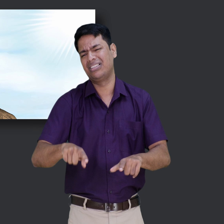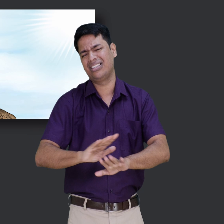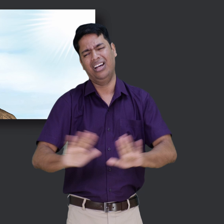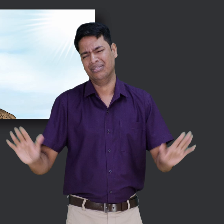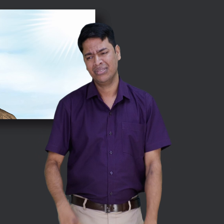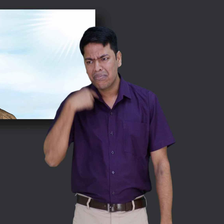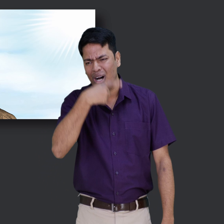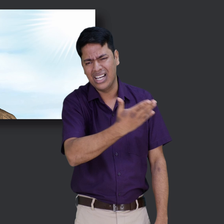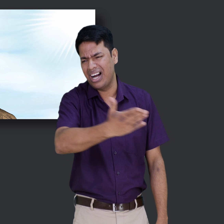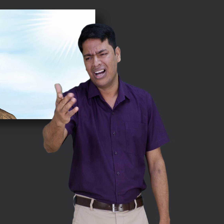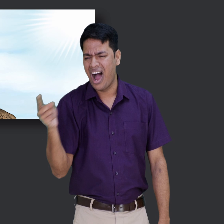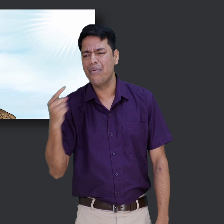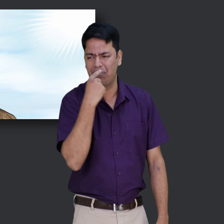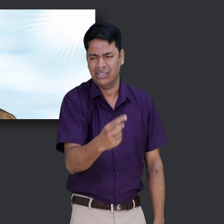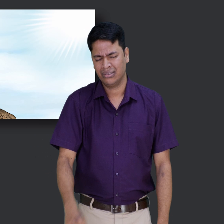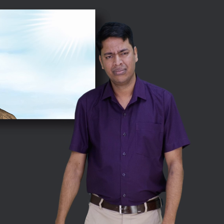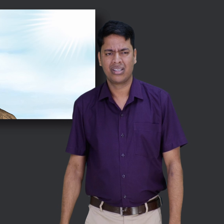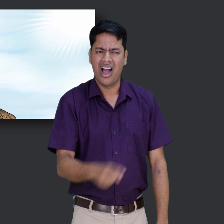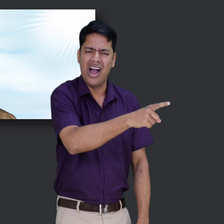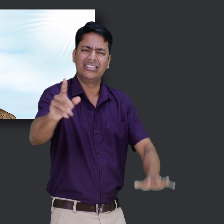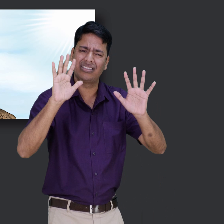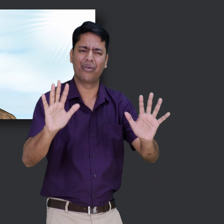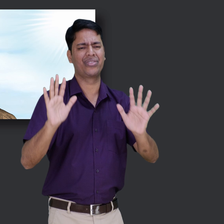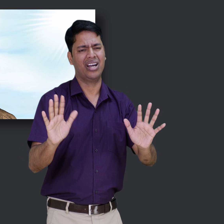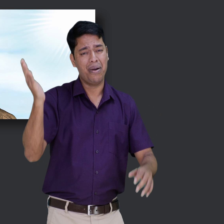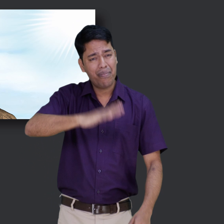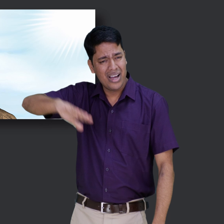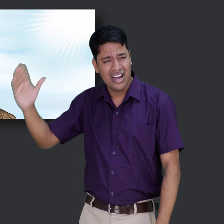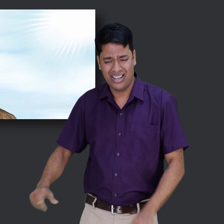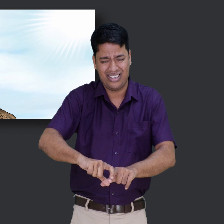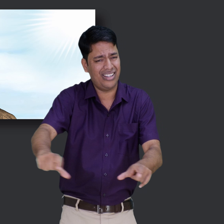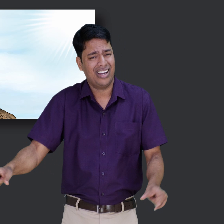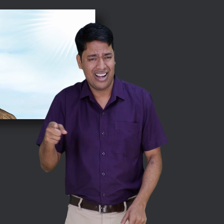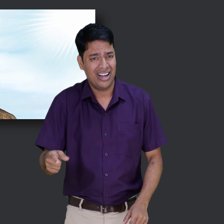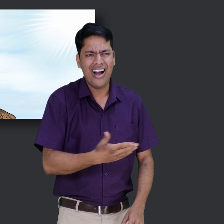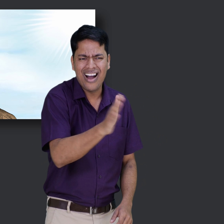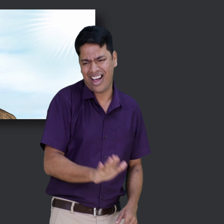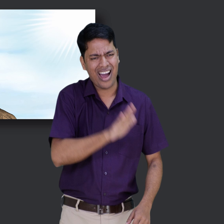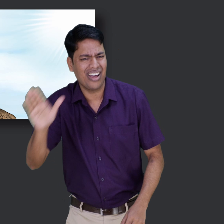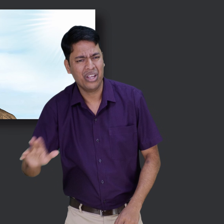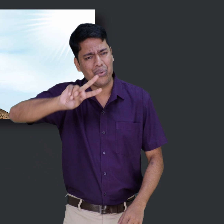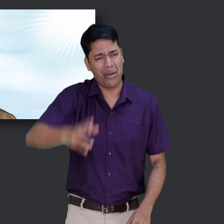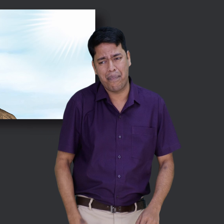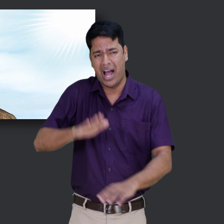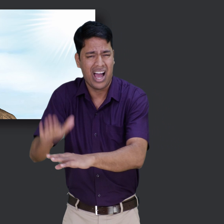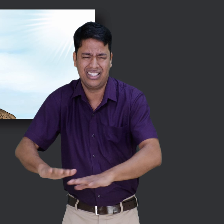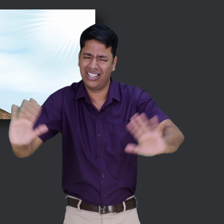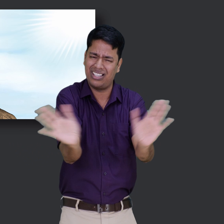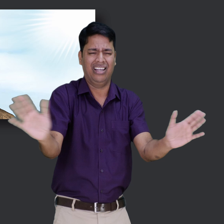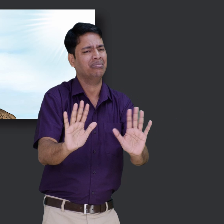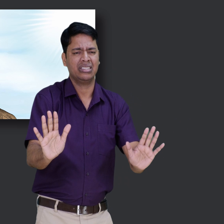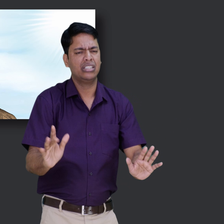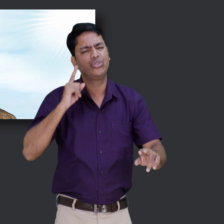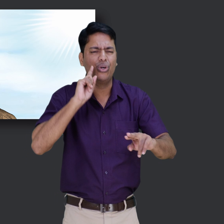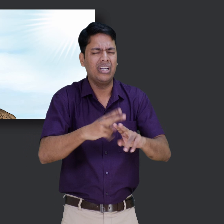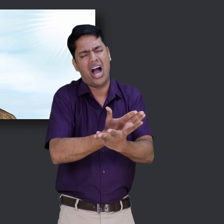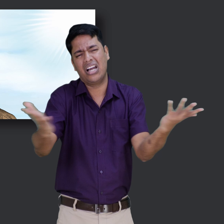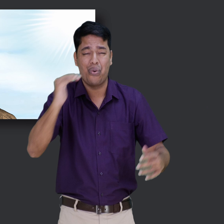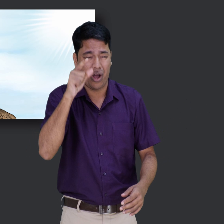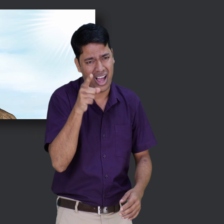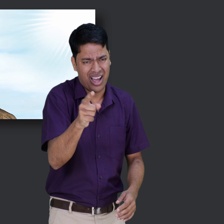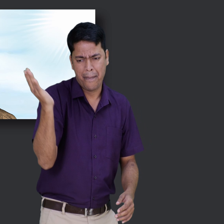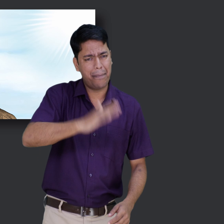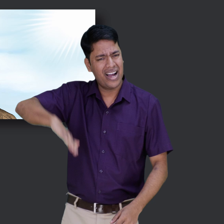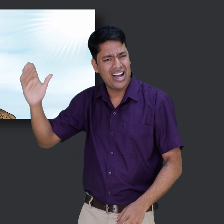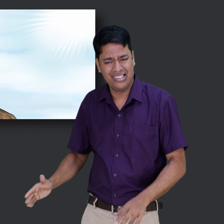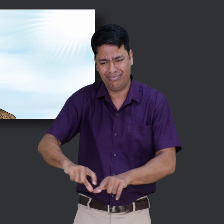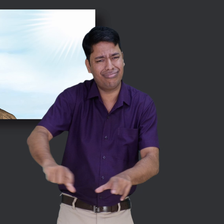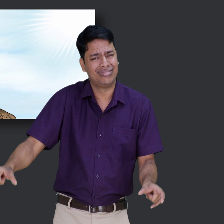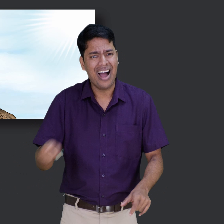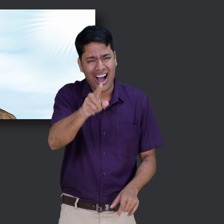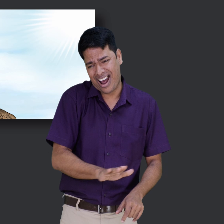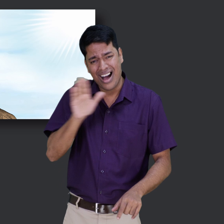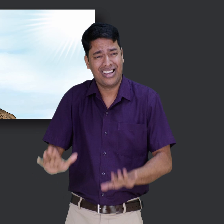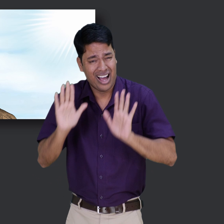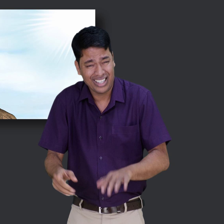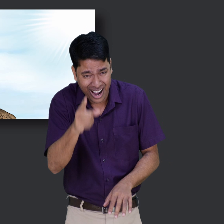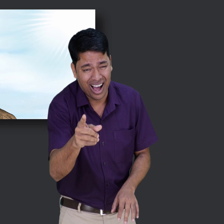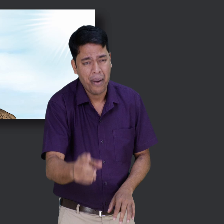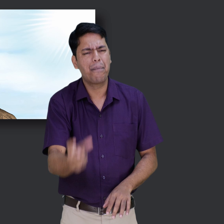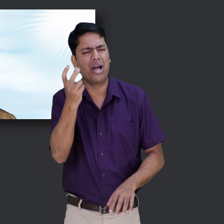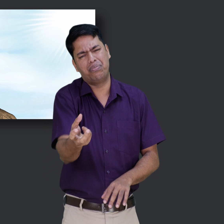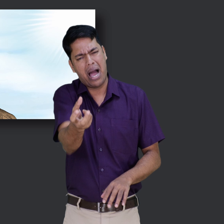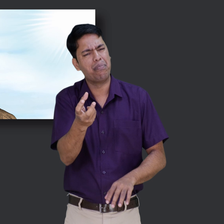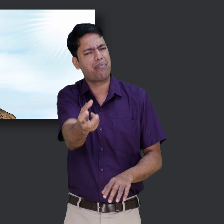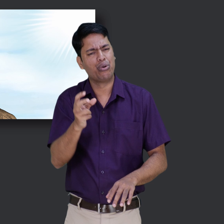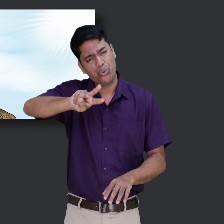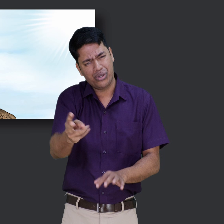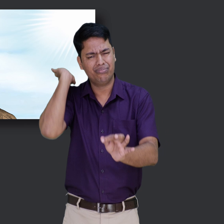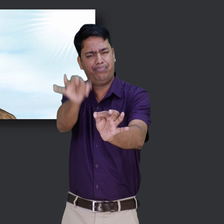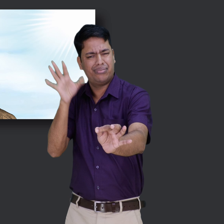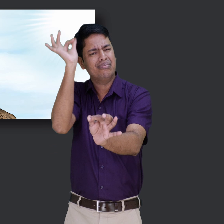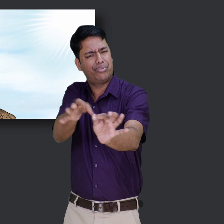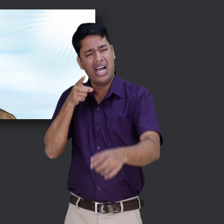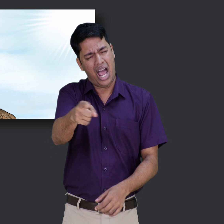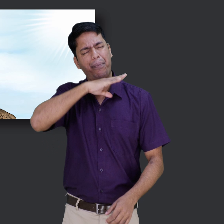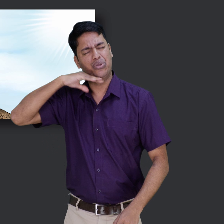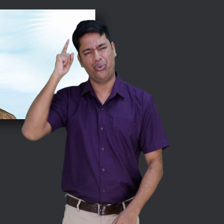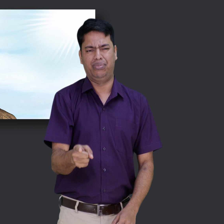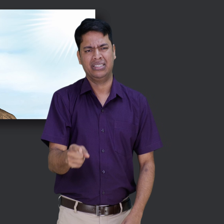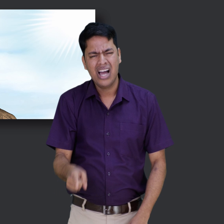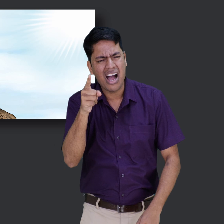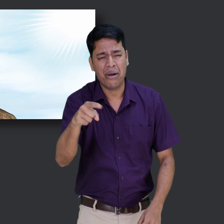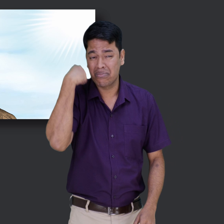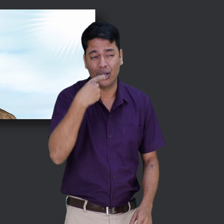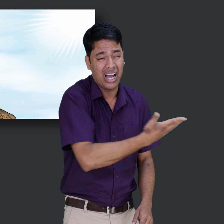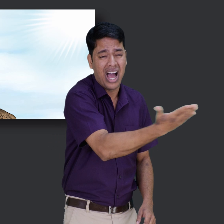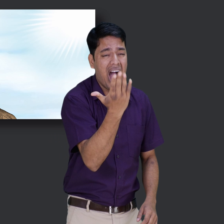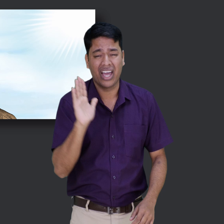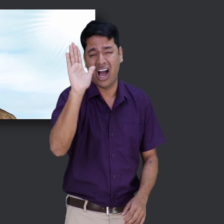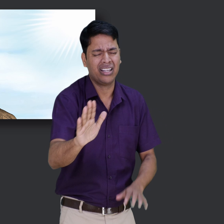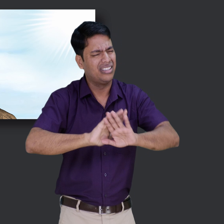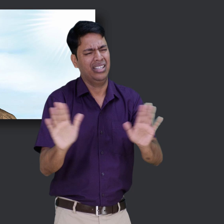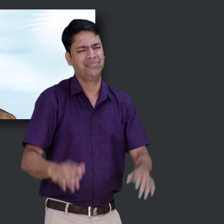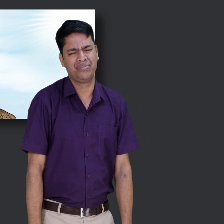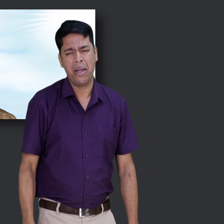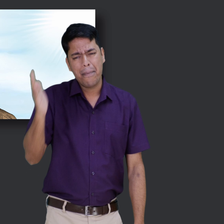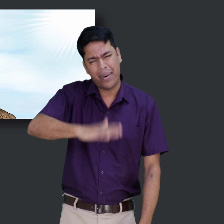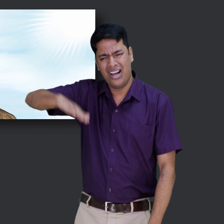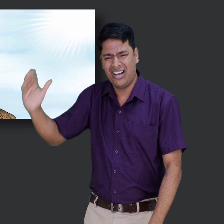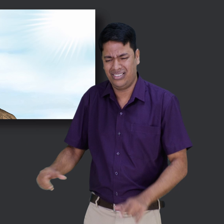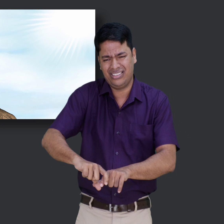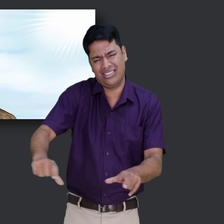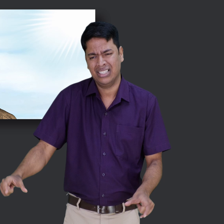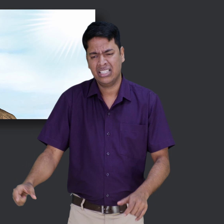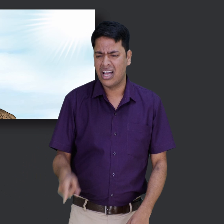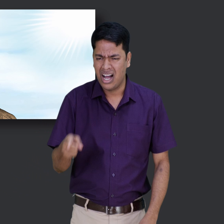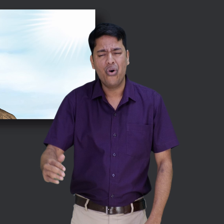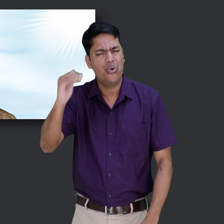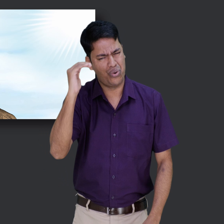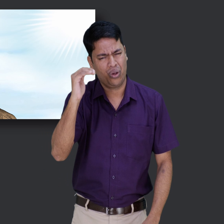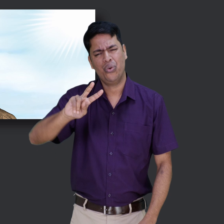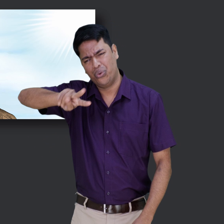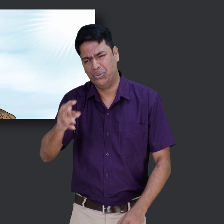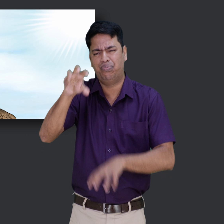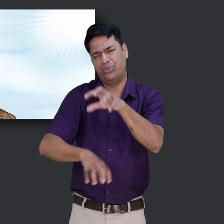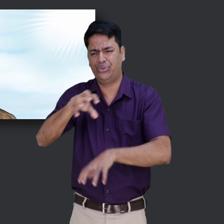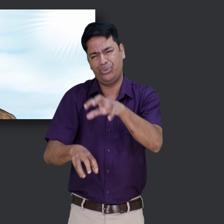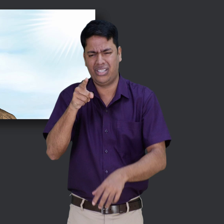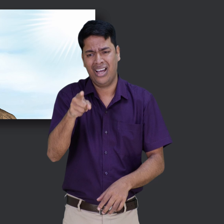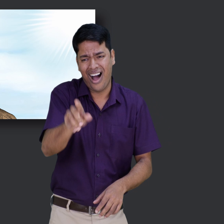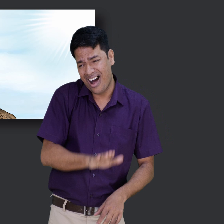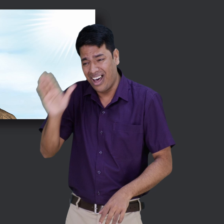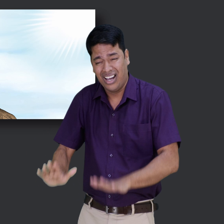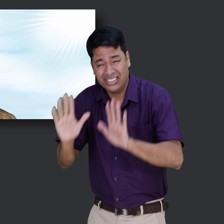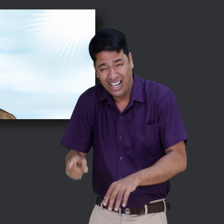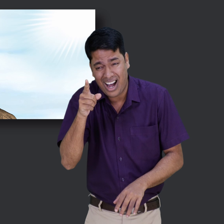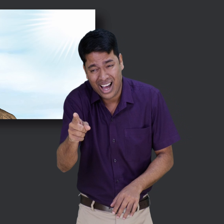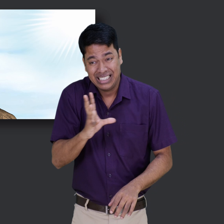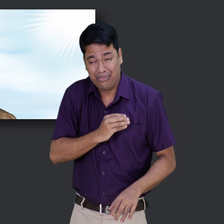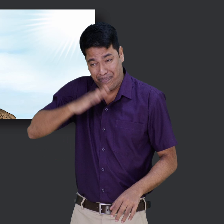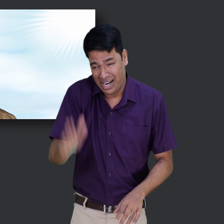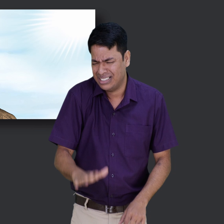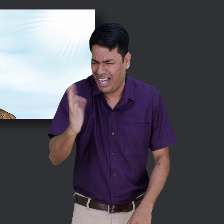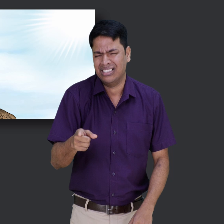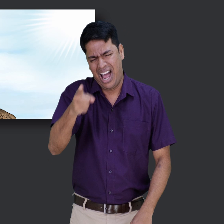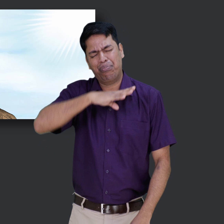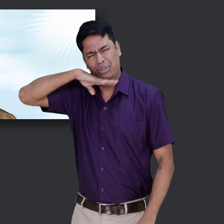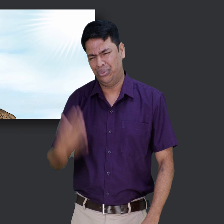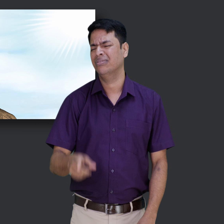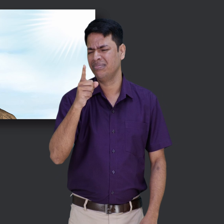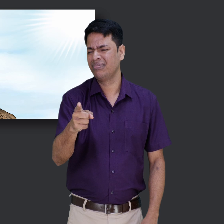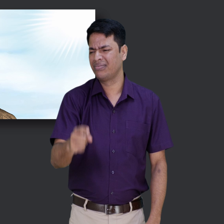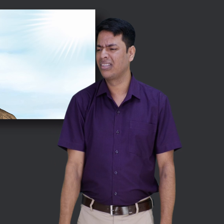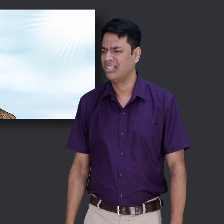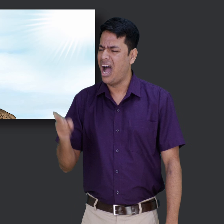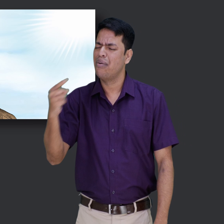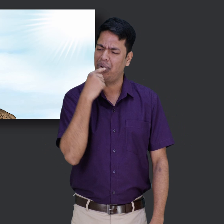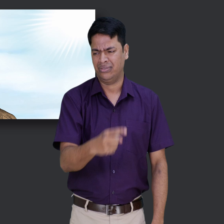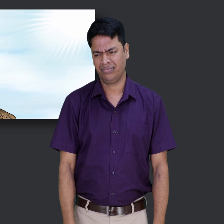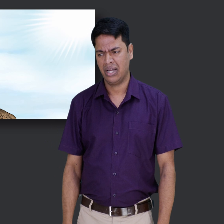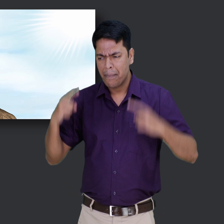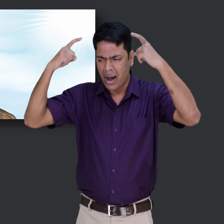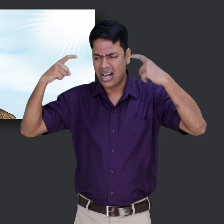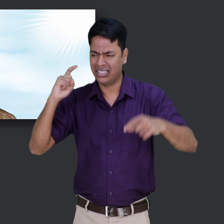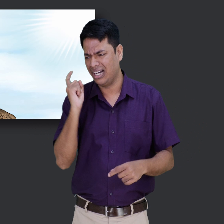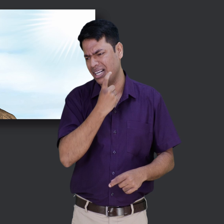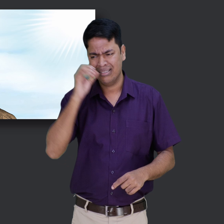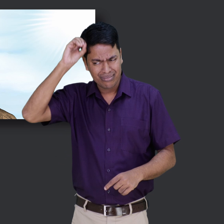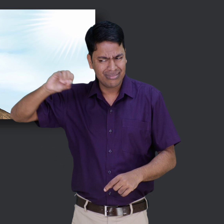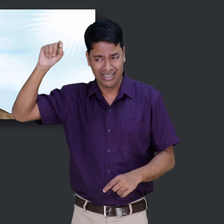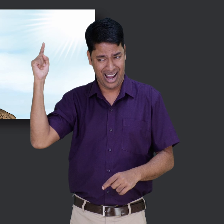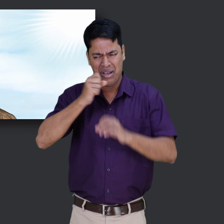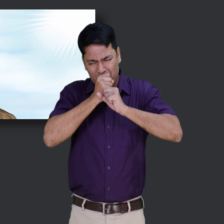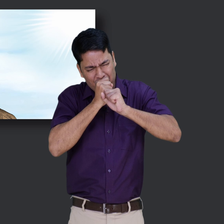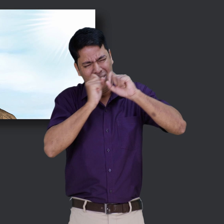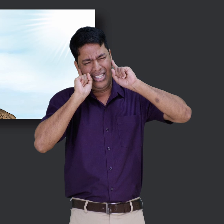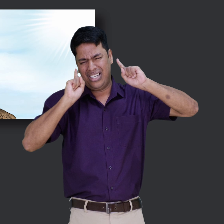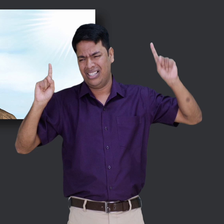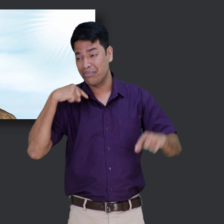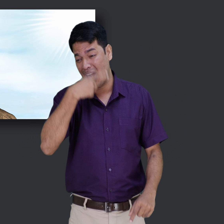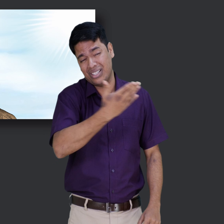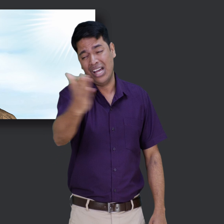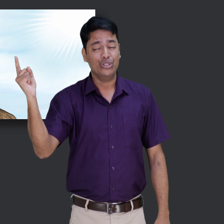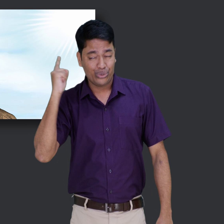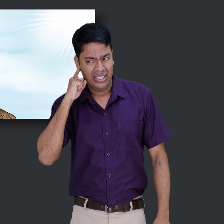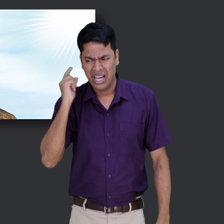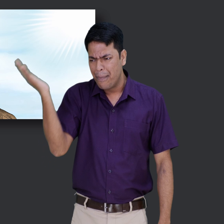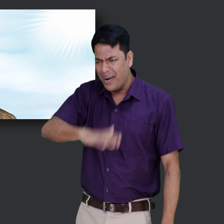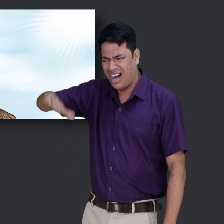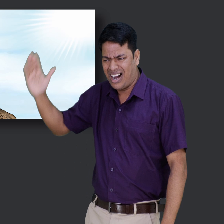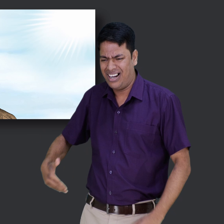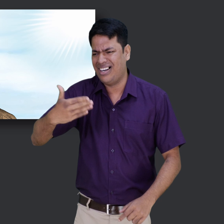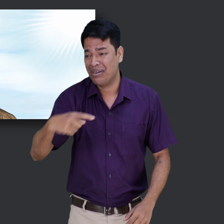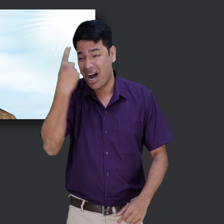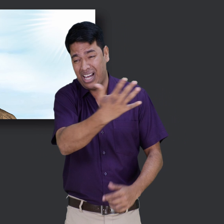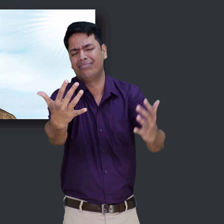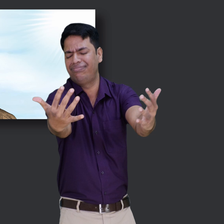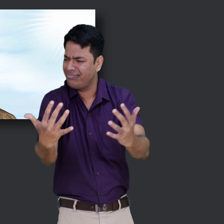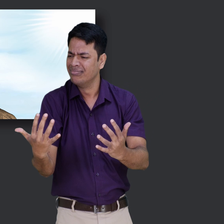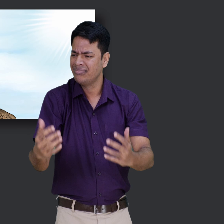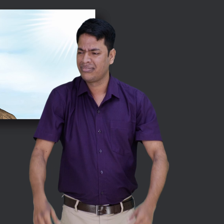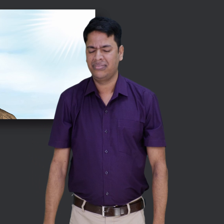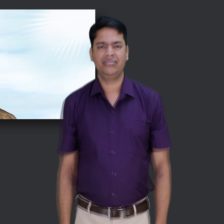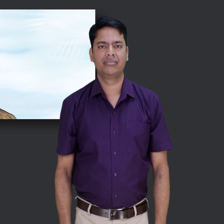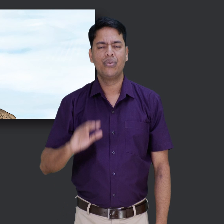And you are to set up a boundary for the people around the mountain and tell them, ‘Be careful not to go up on the mountain or touch its base. Whoever touches the mountain shall surely be put to death. No hand shall touch him, but he shall surely be stoned or shot with arrows—whether man or beast, he must not live.’